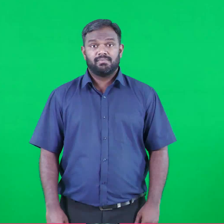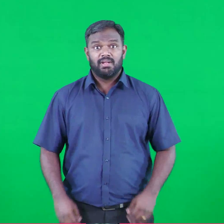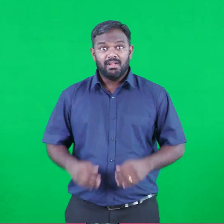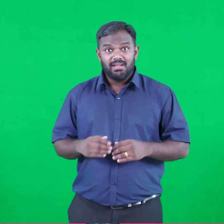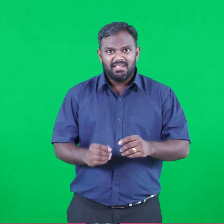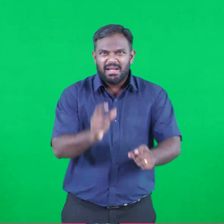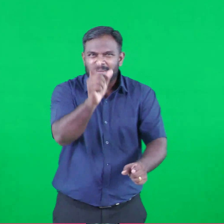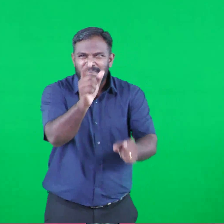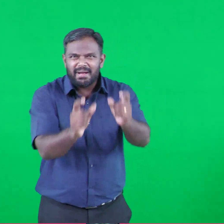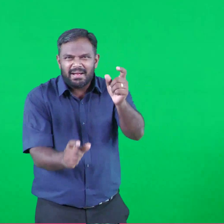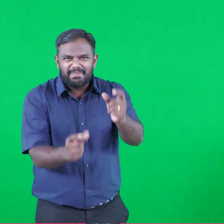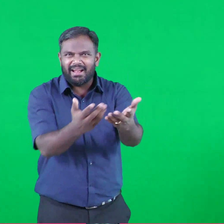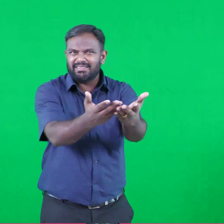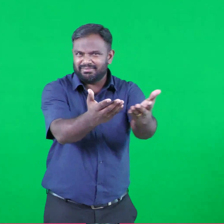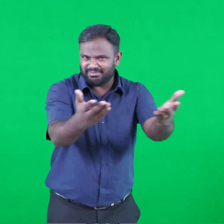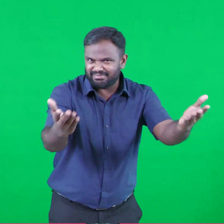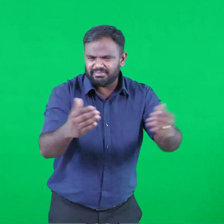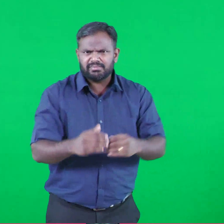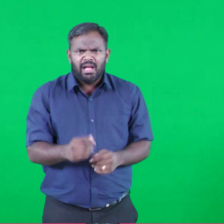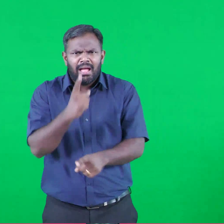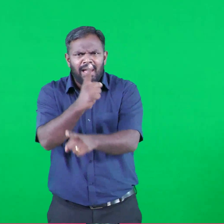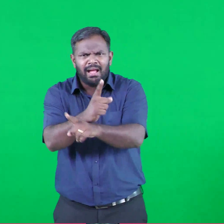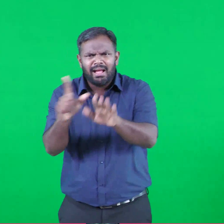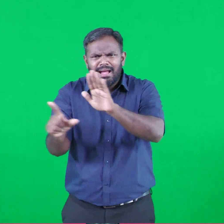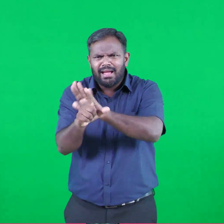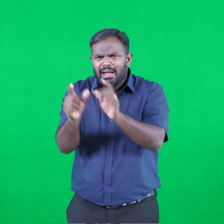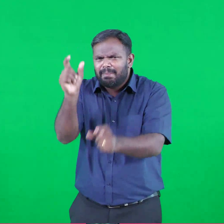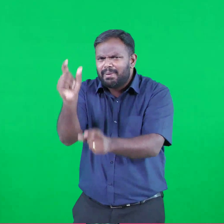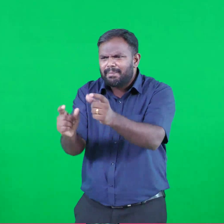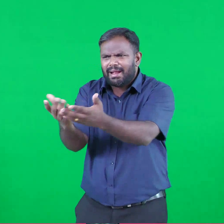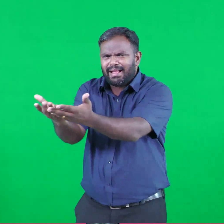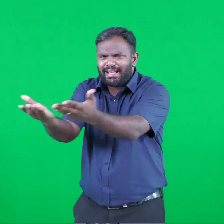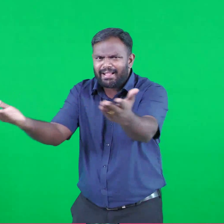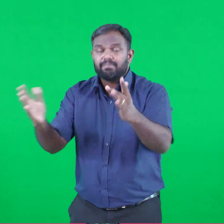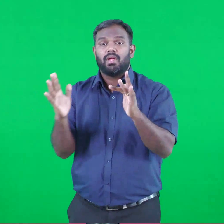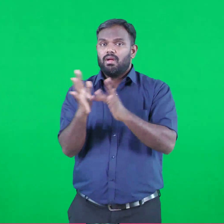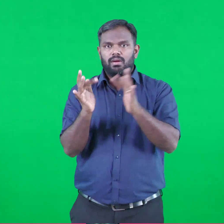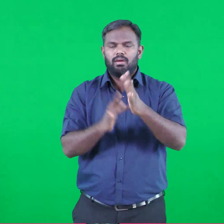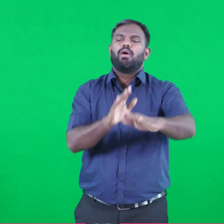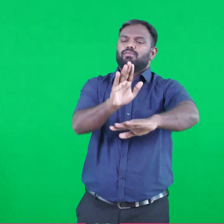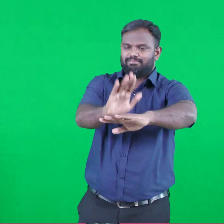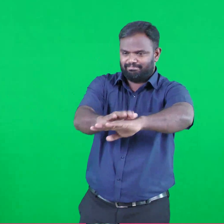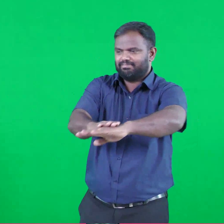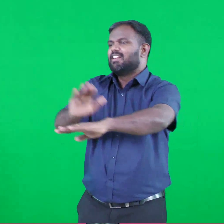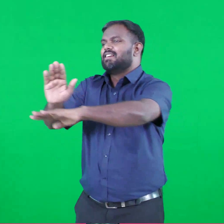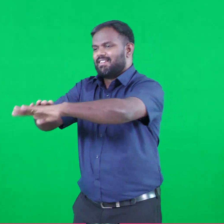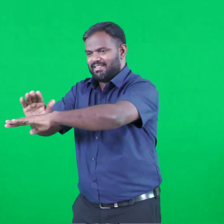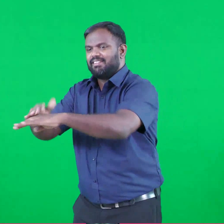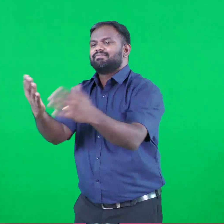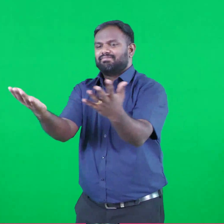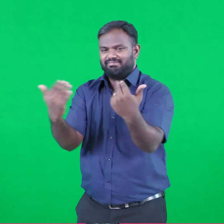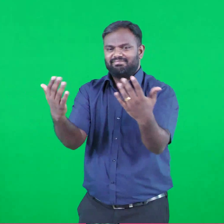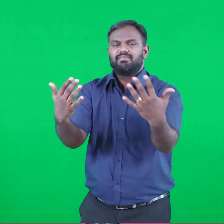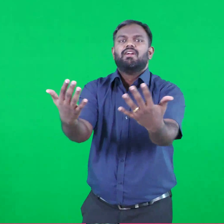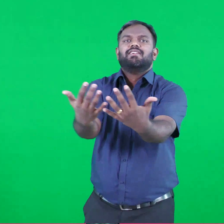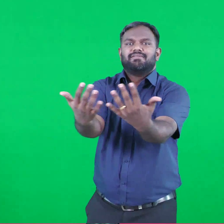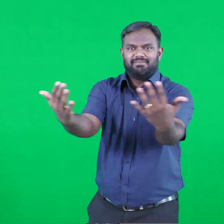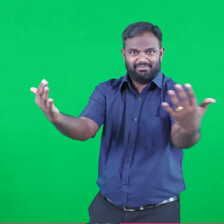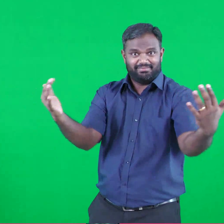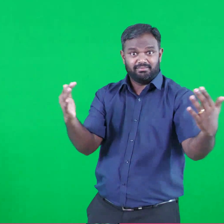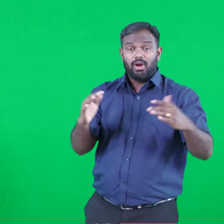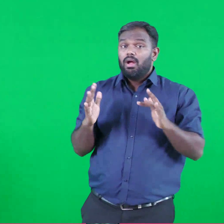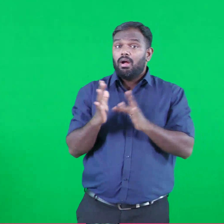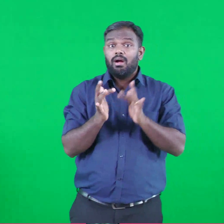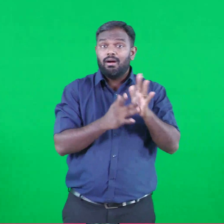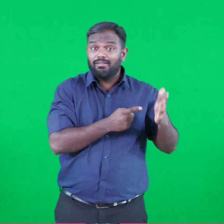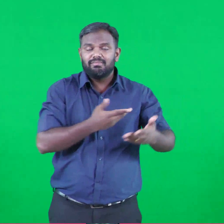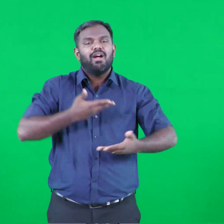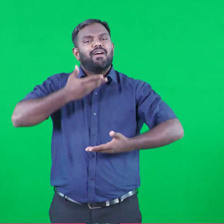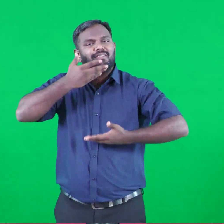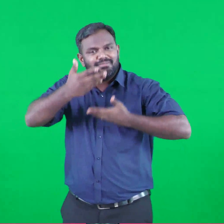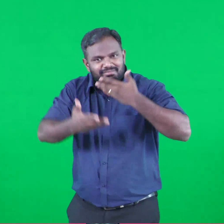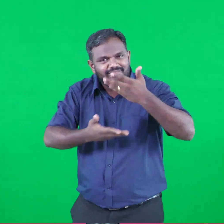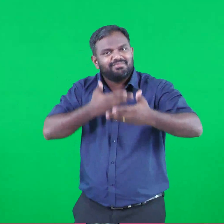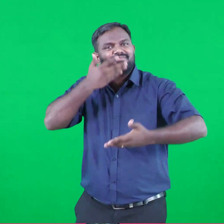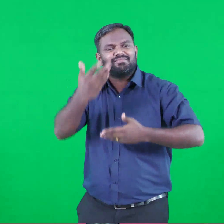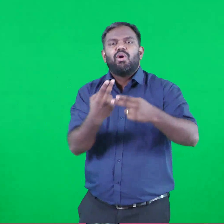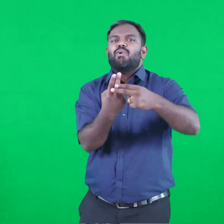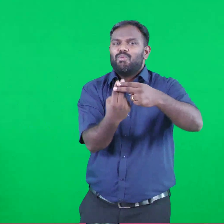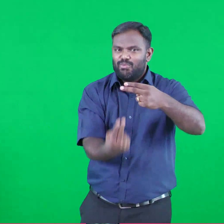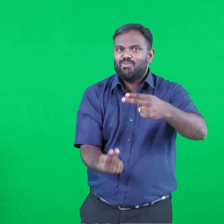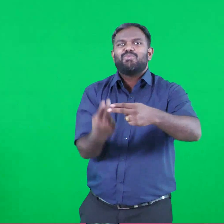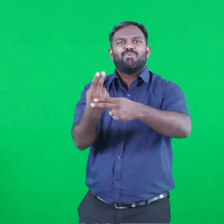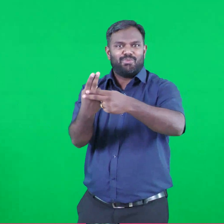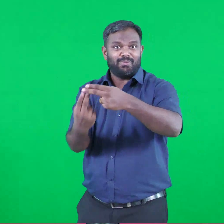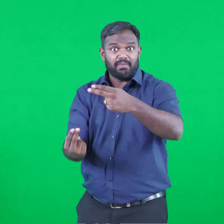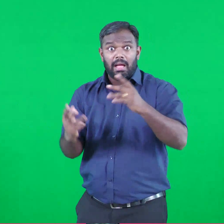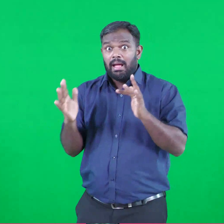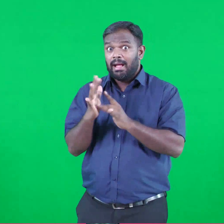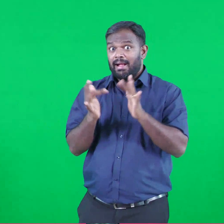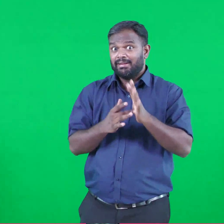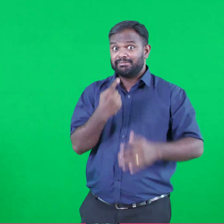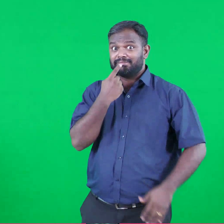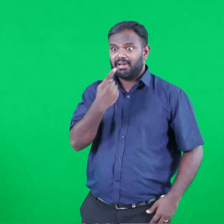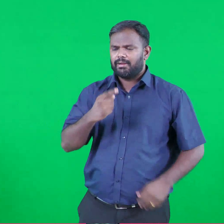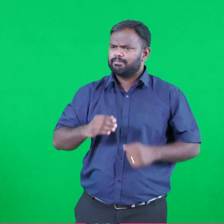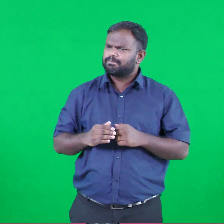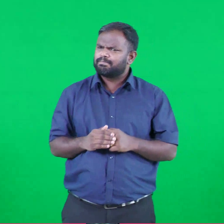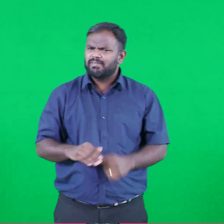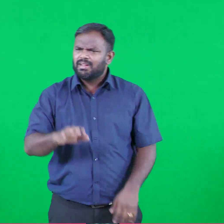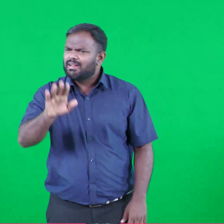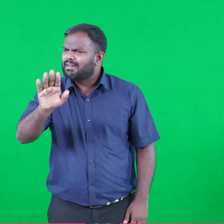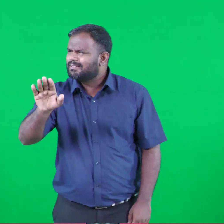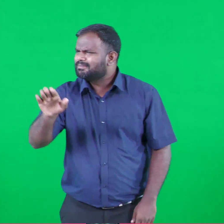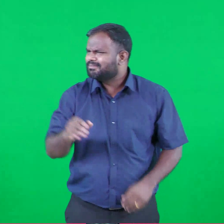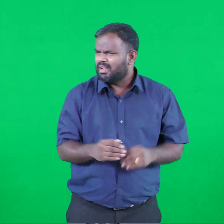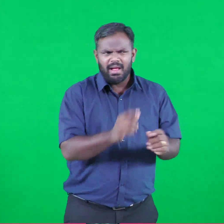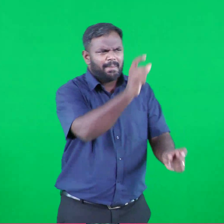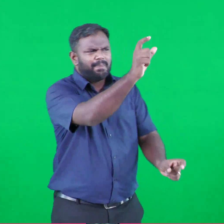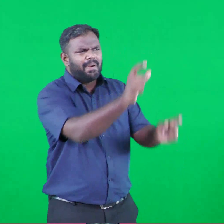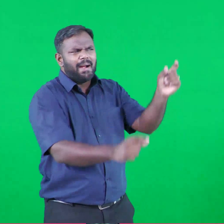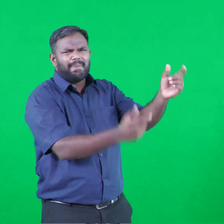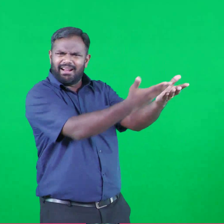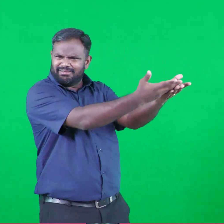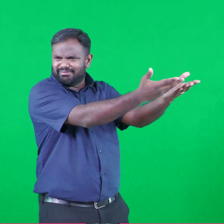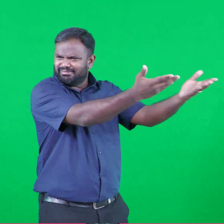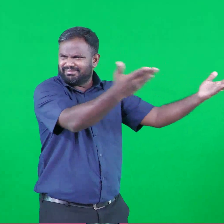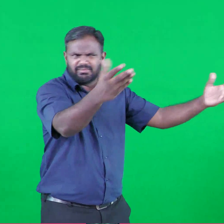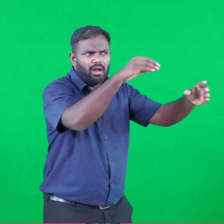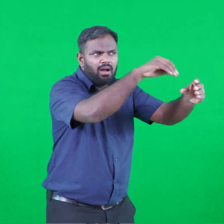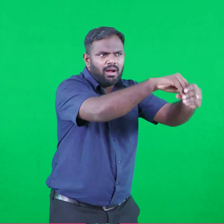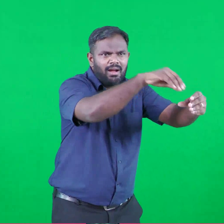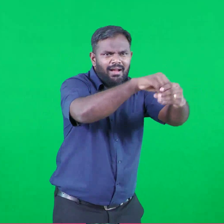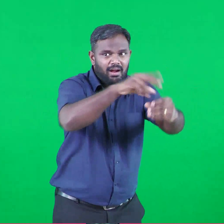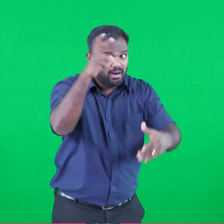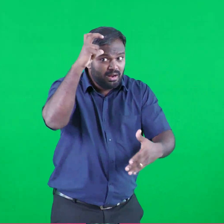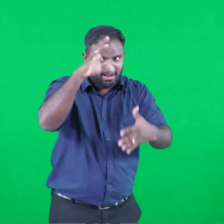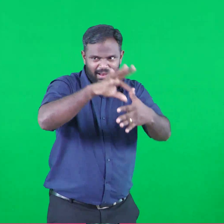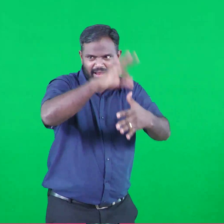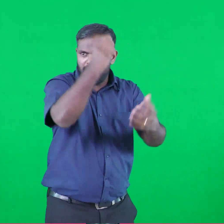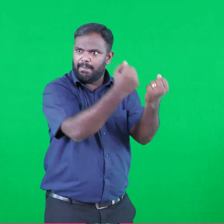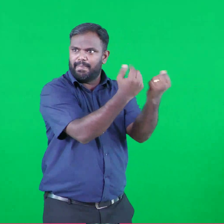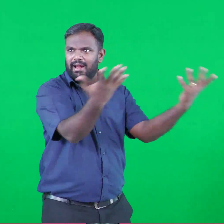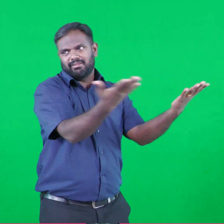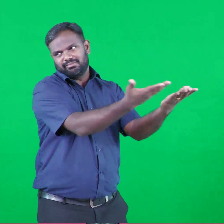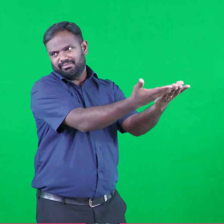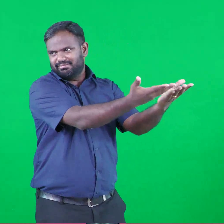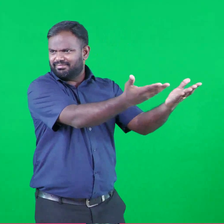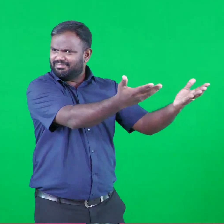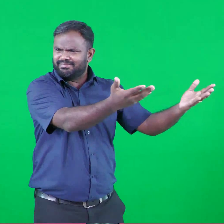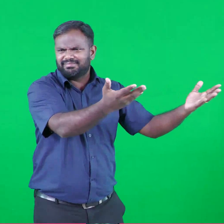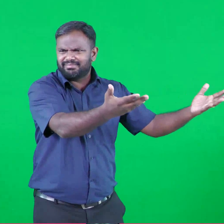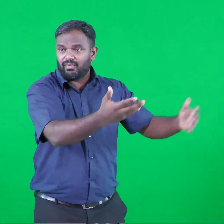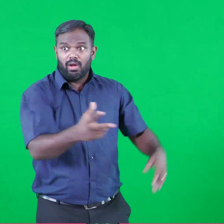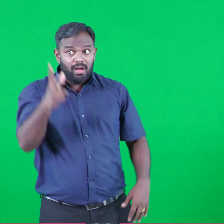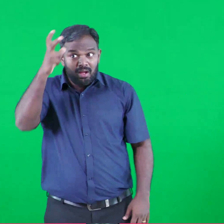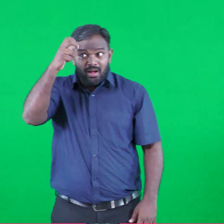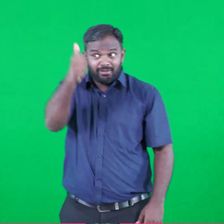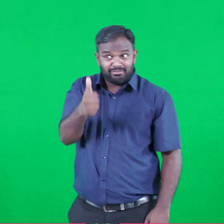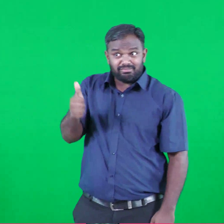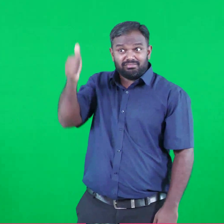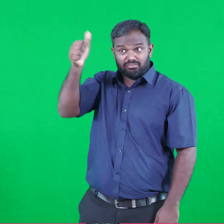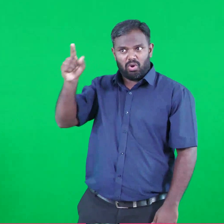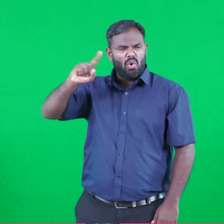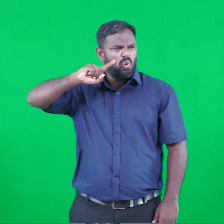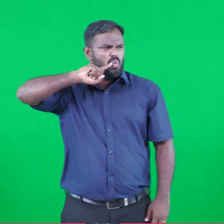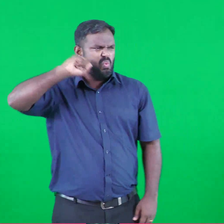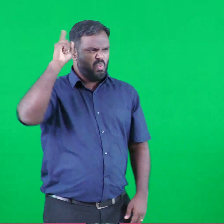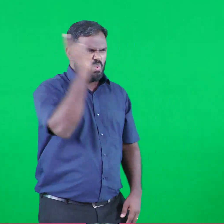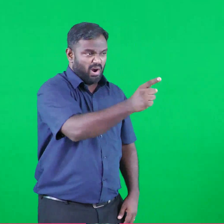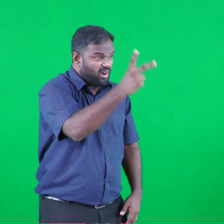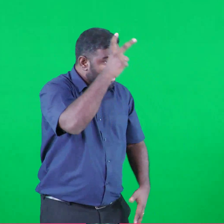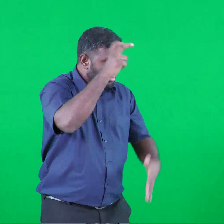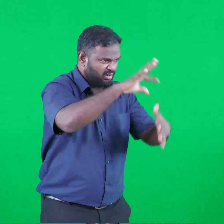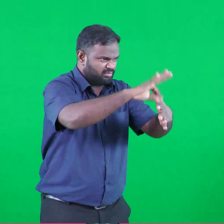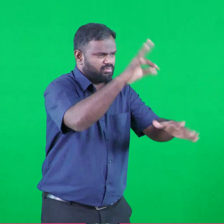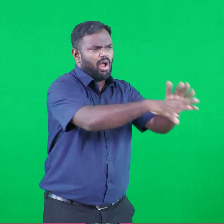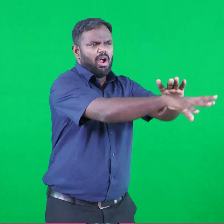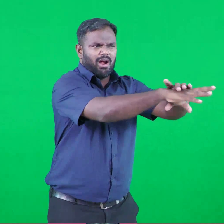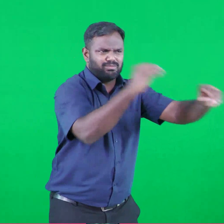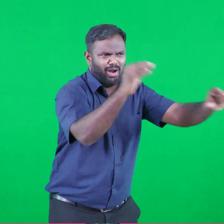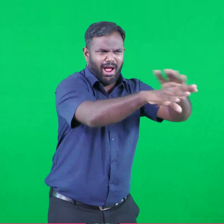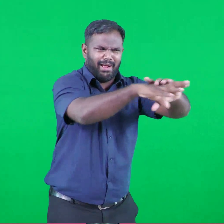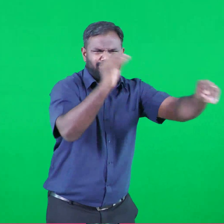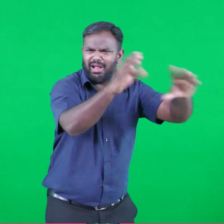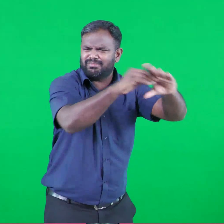So Jesus called them together and began to speak to them in parables: "How can Satan drive out Satan?